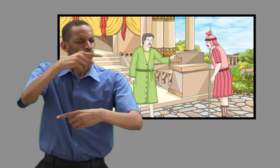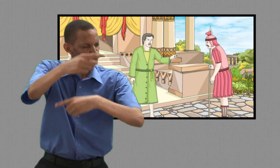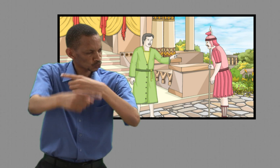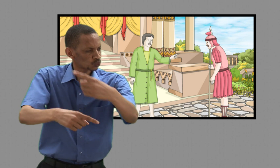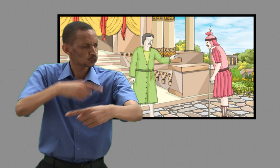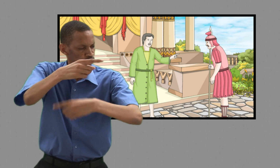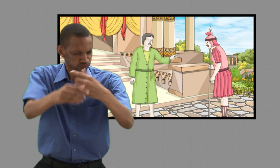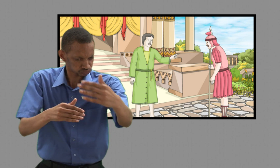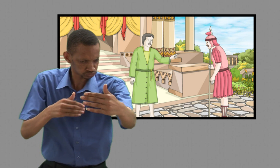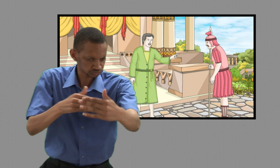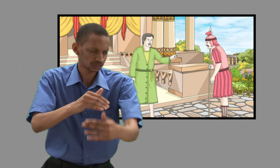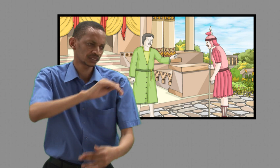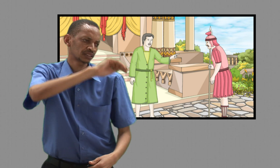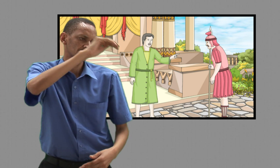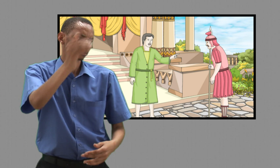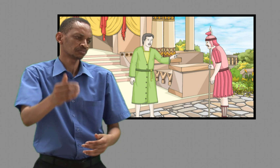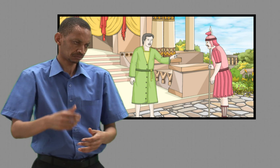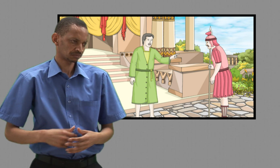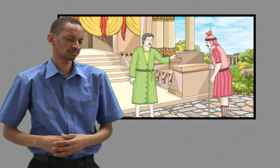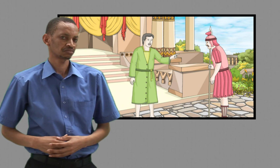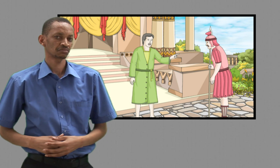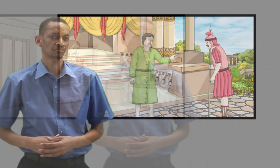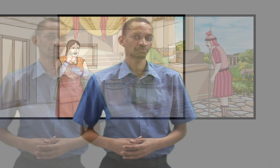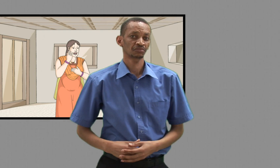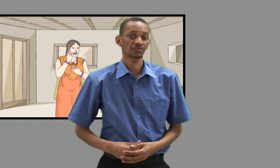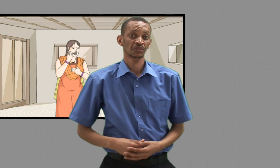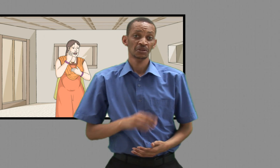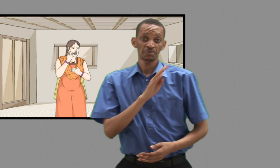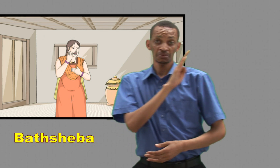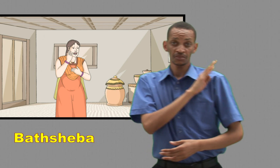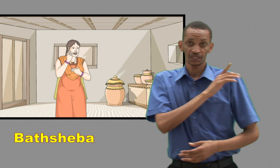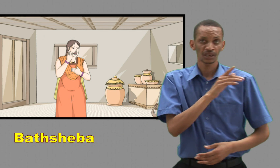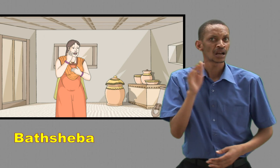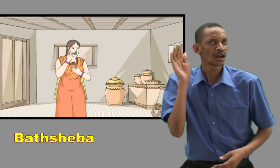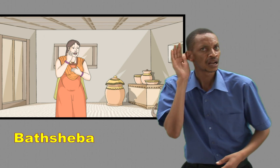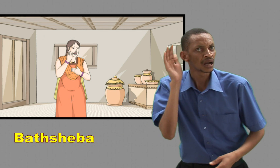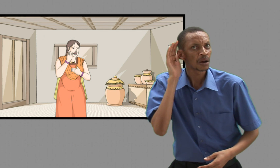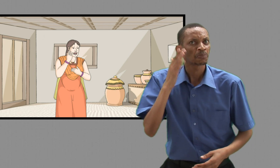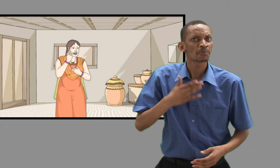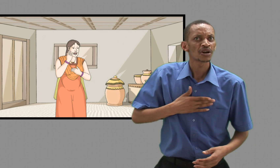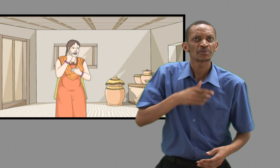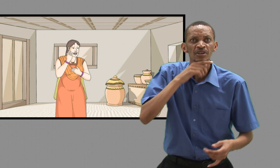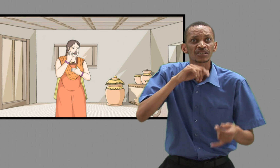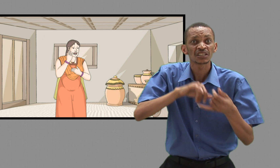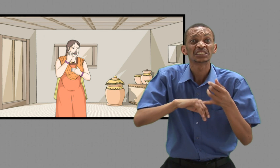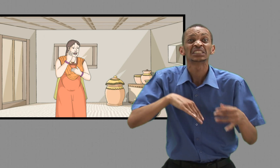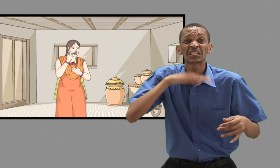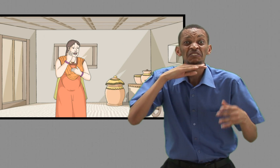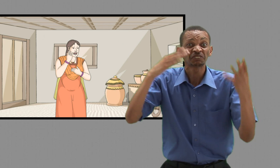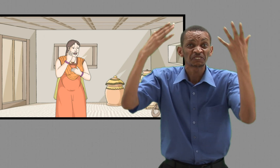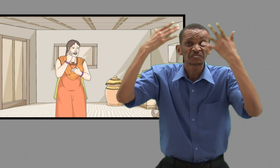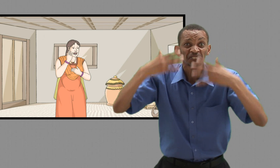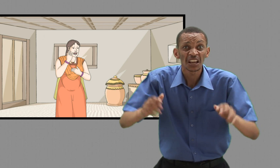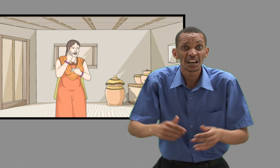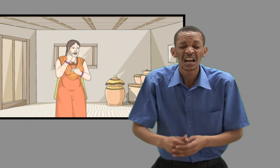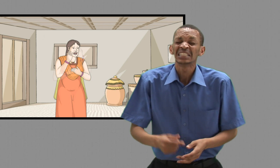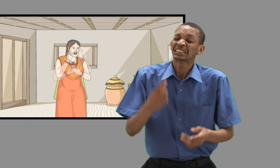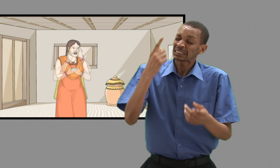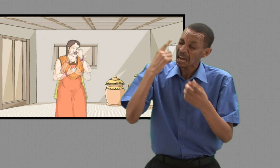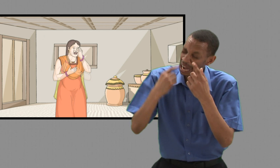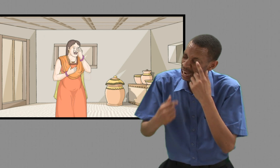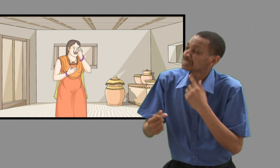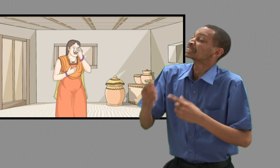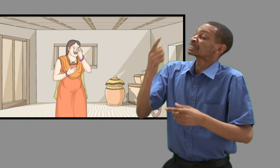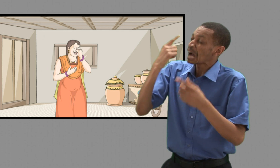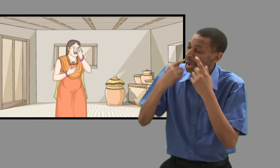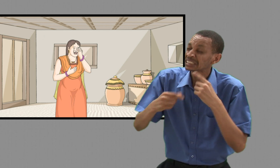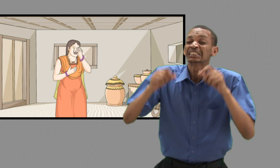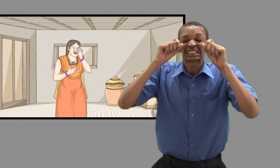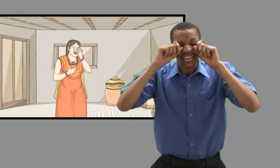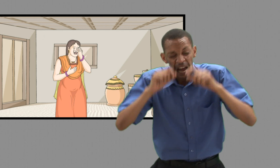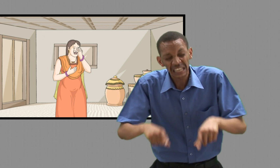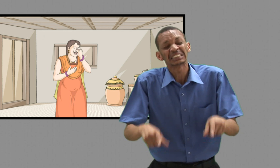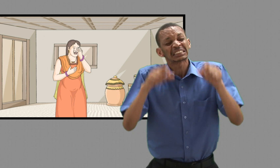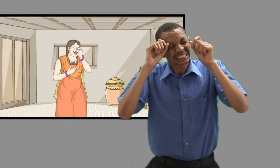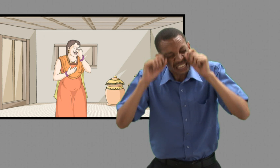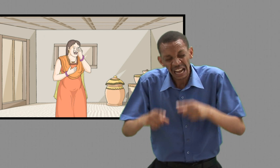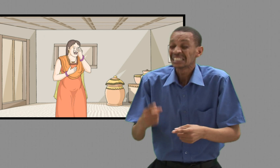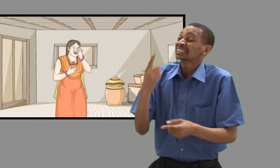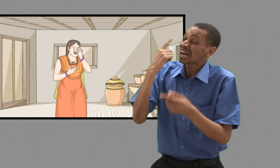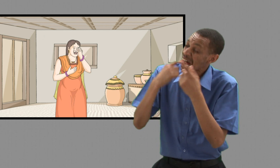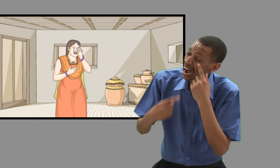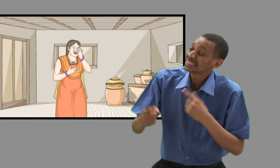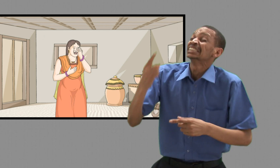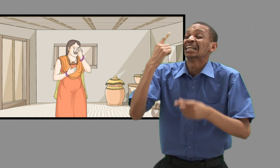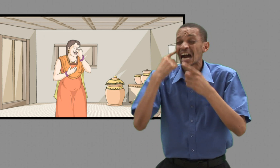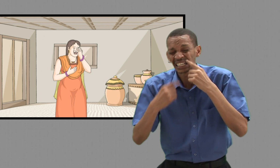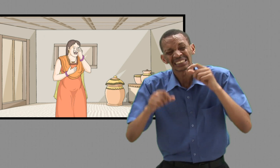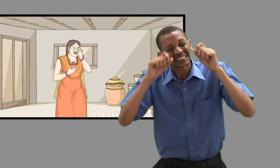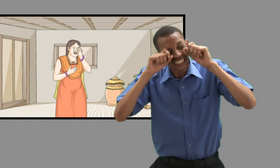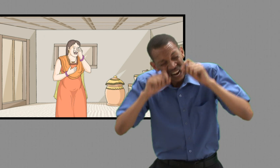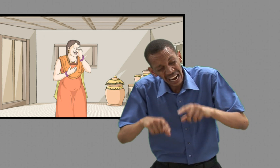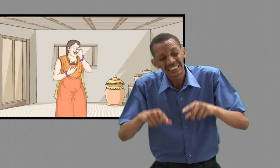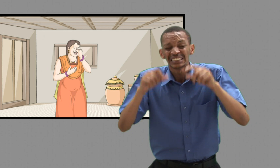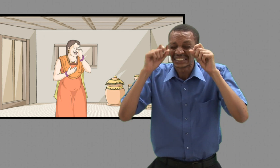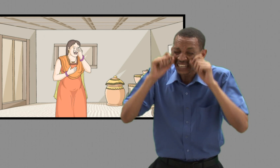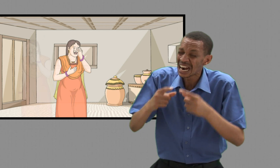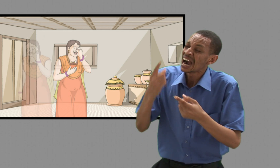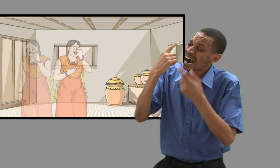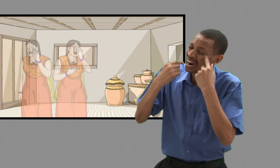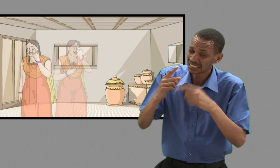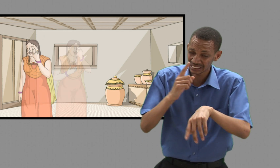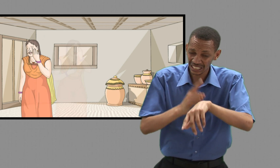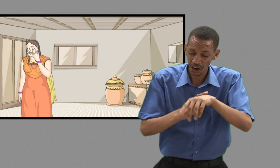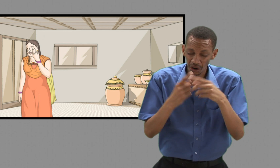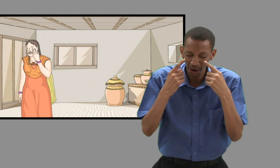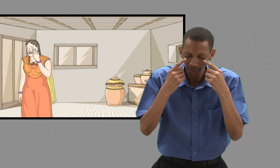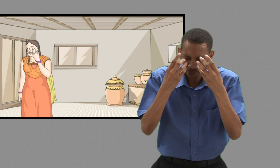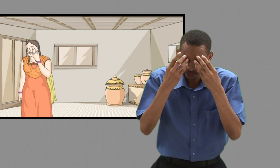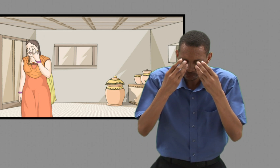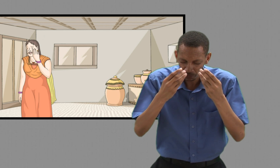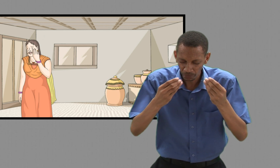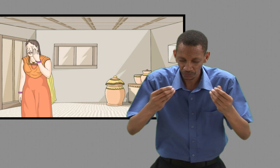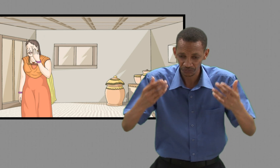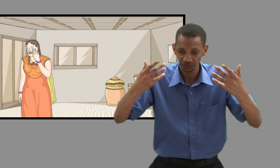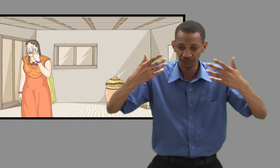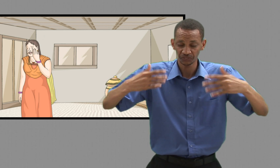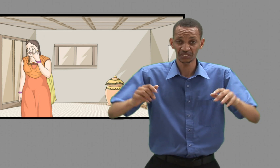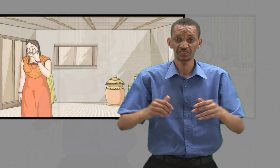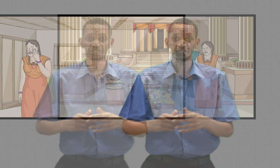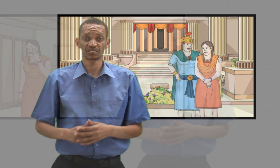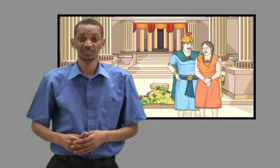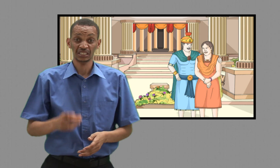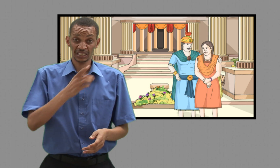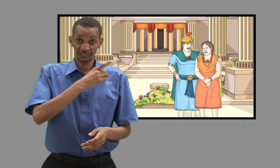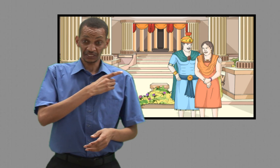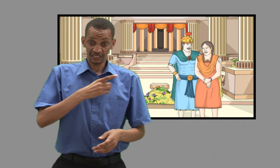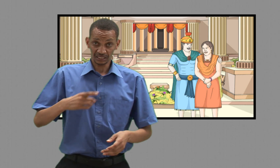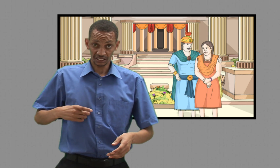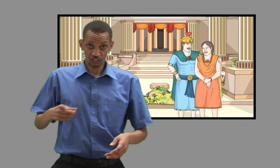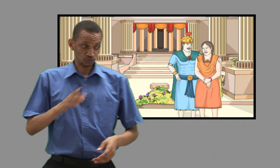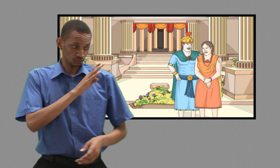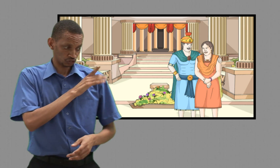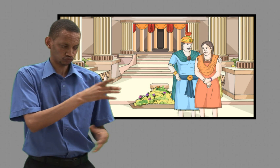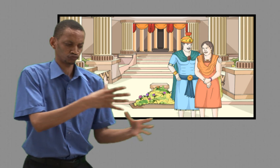When Uriah’s wife heard that her husband was dead, she mourned for him.